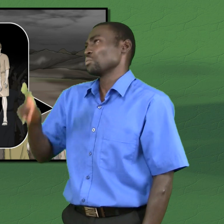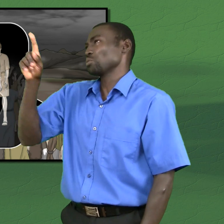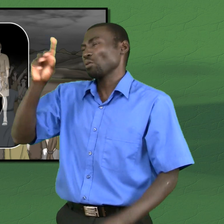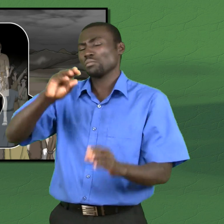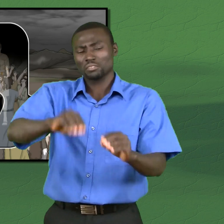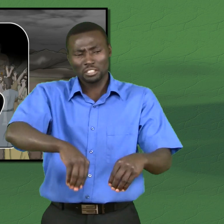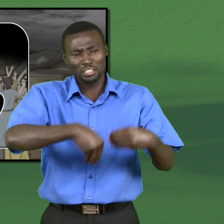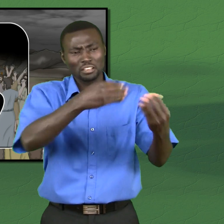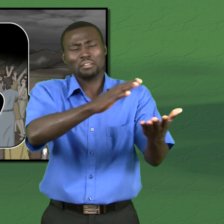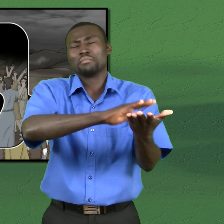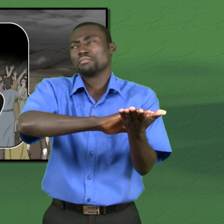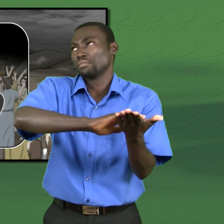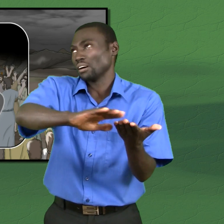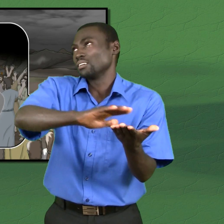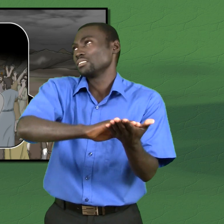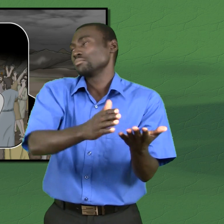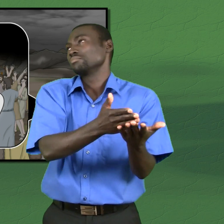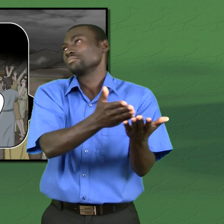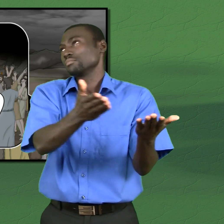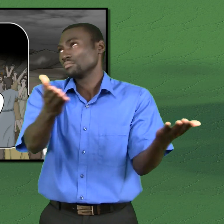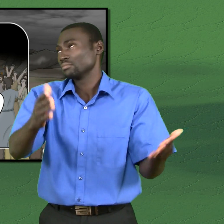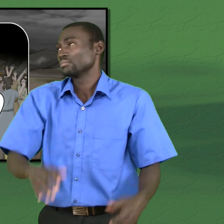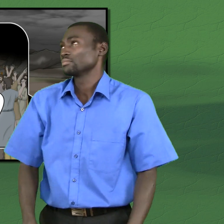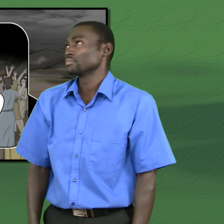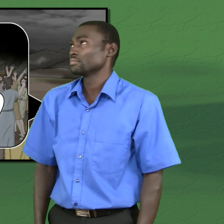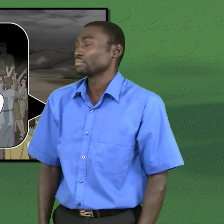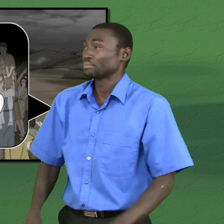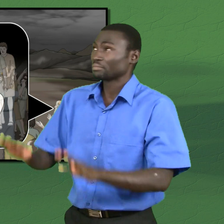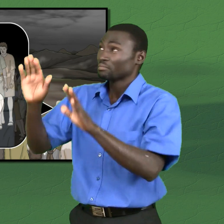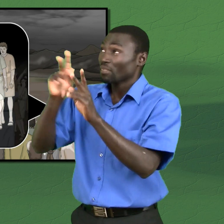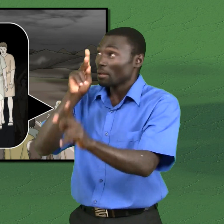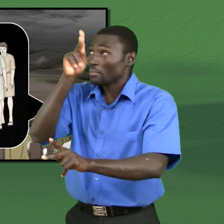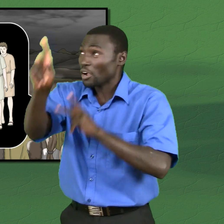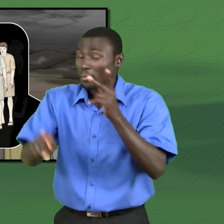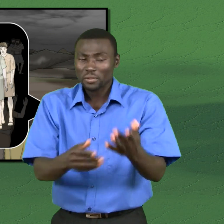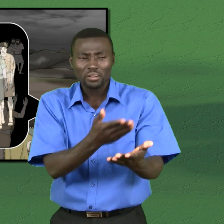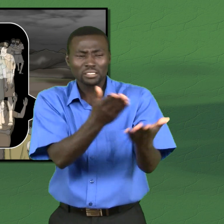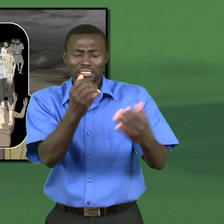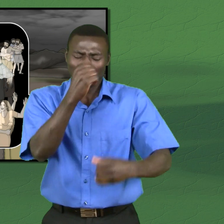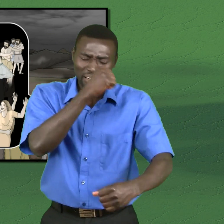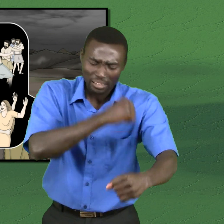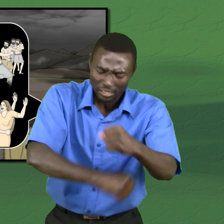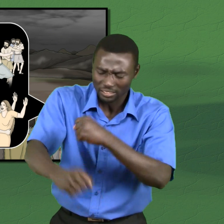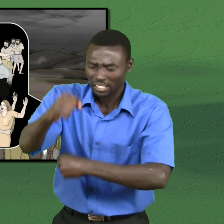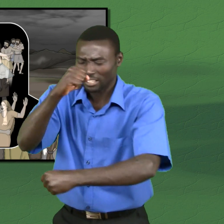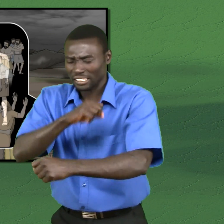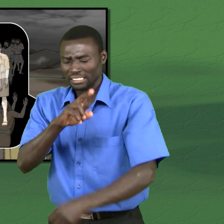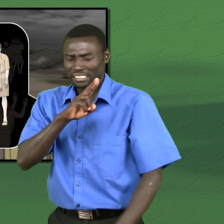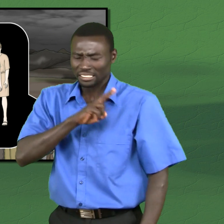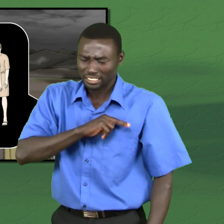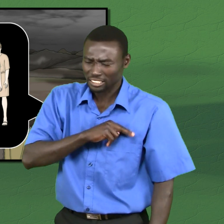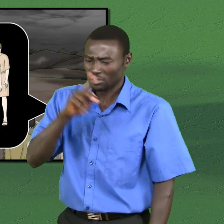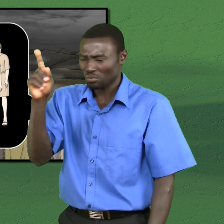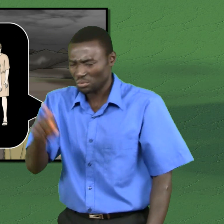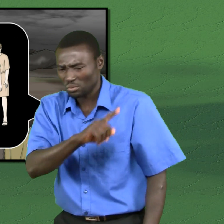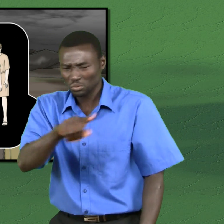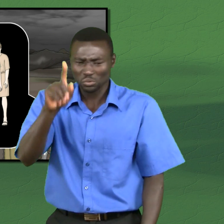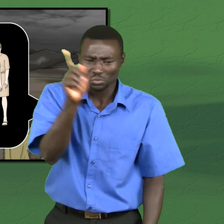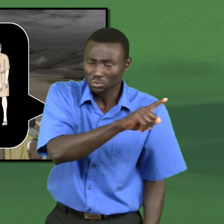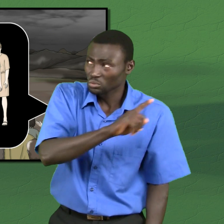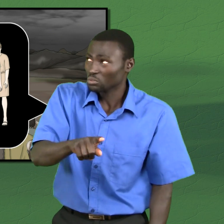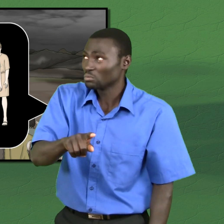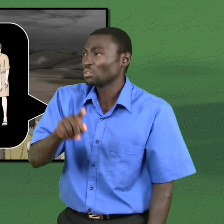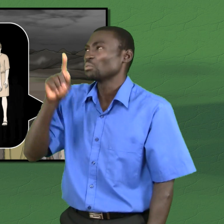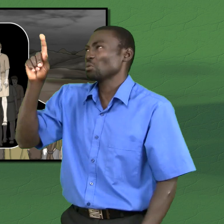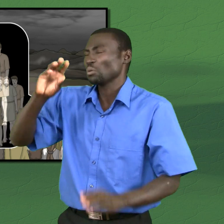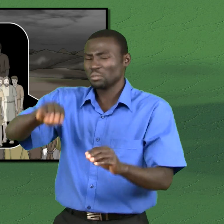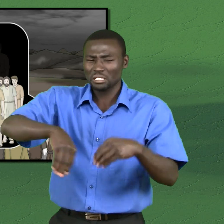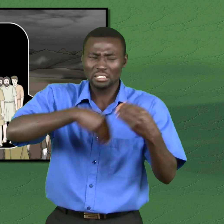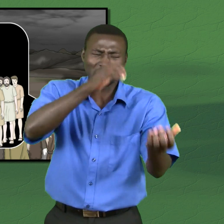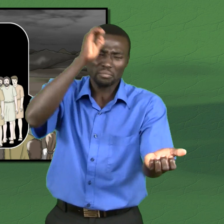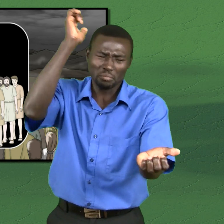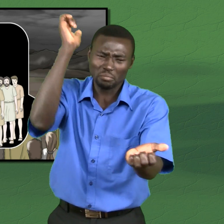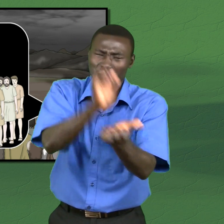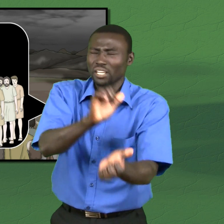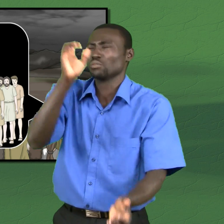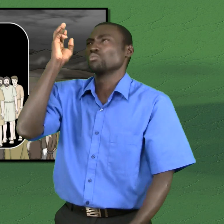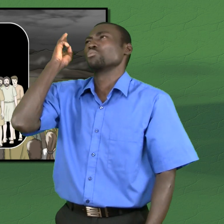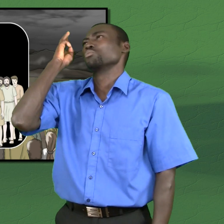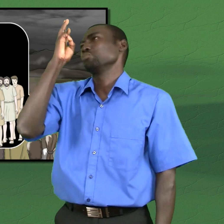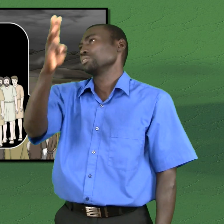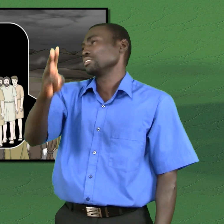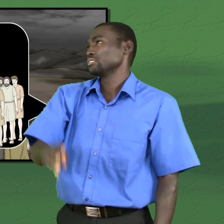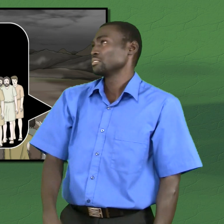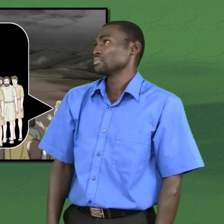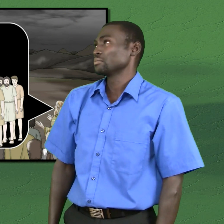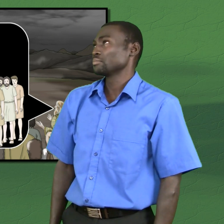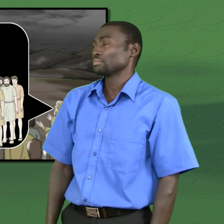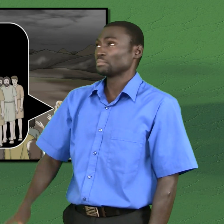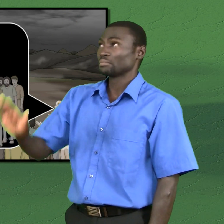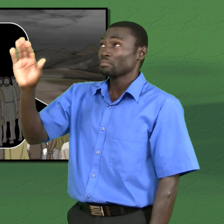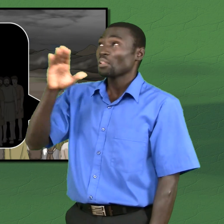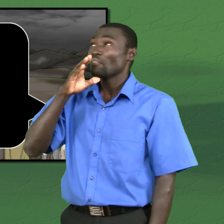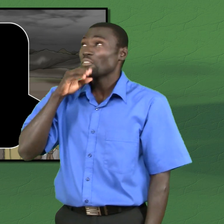Yet He will by no means leave the guilty unpunished;